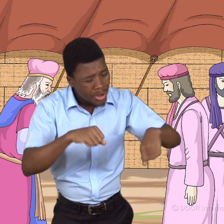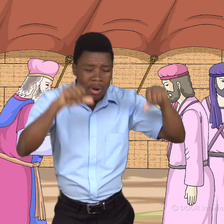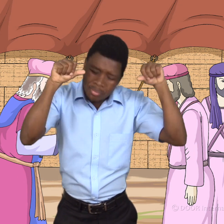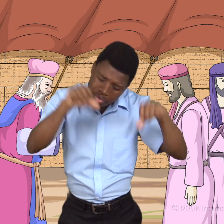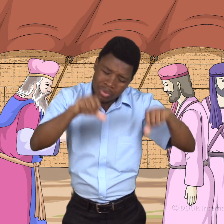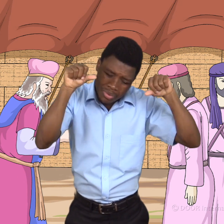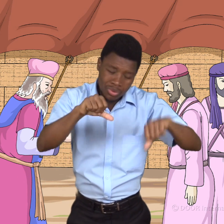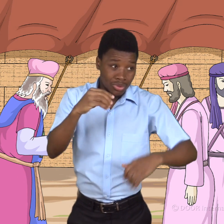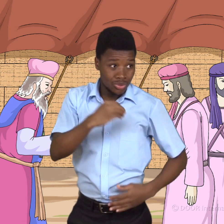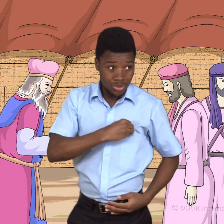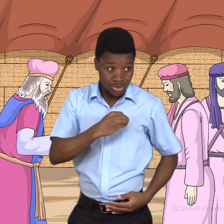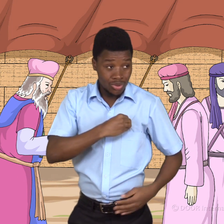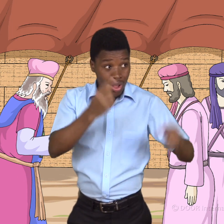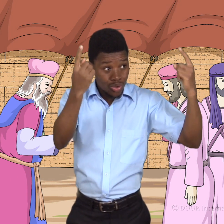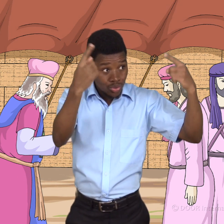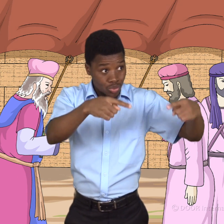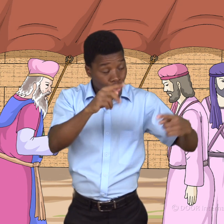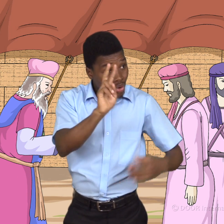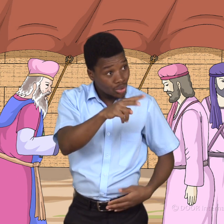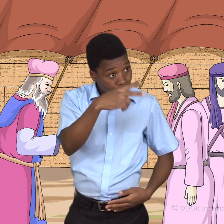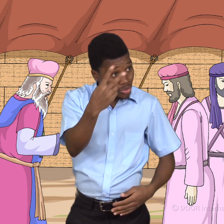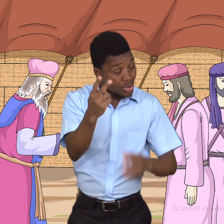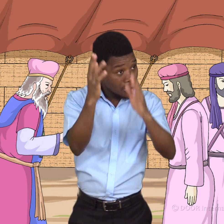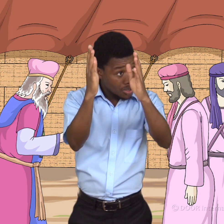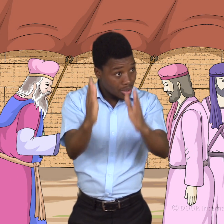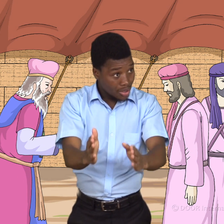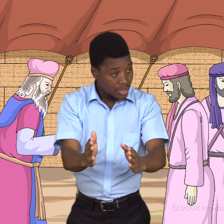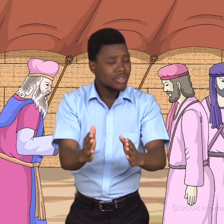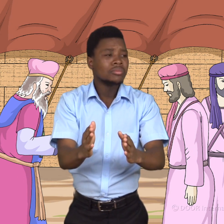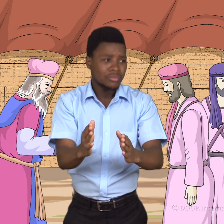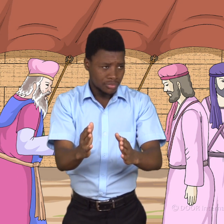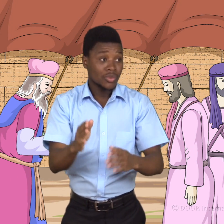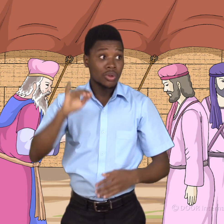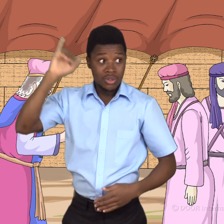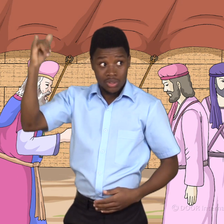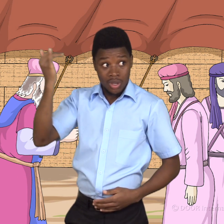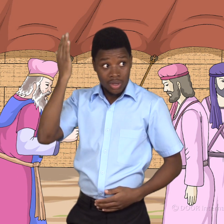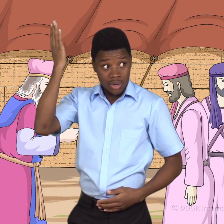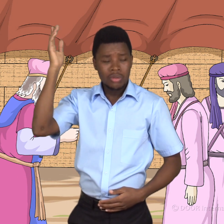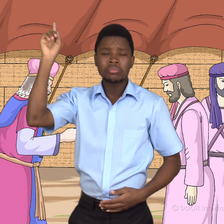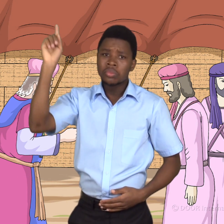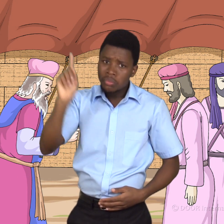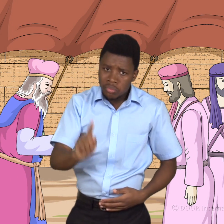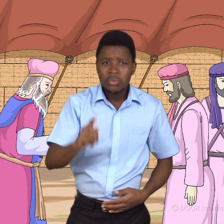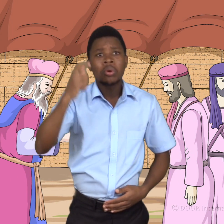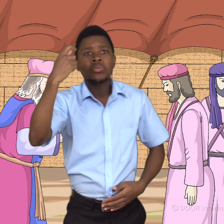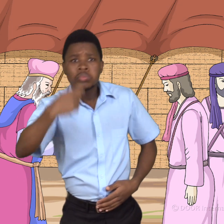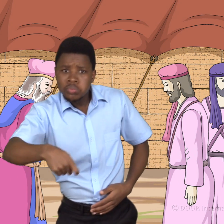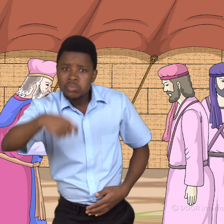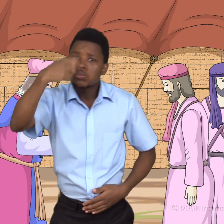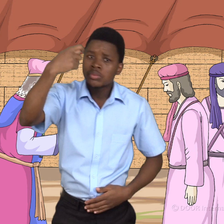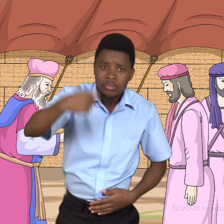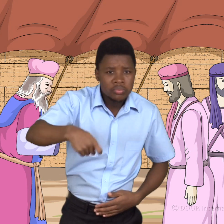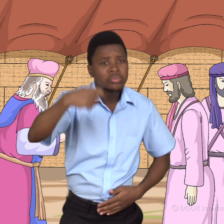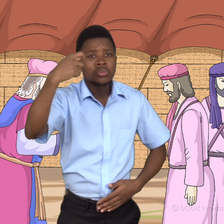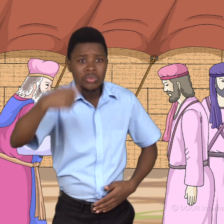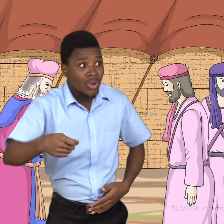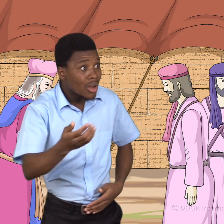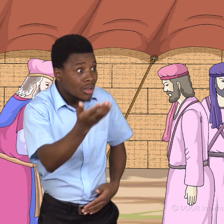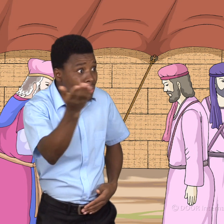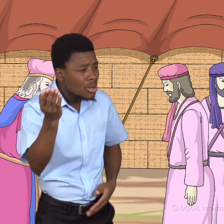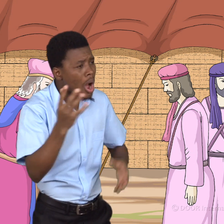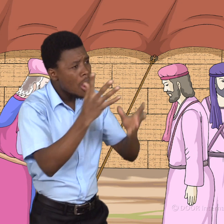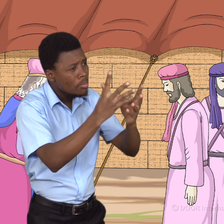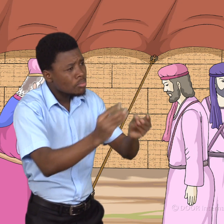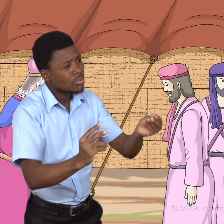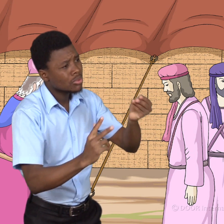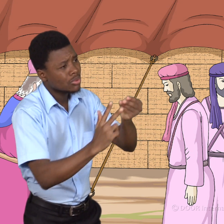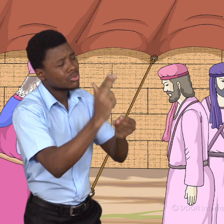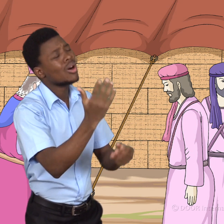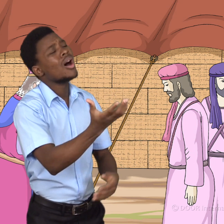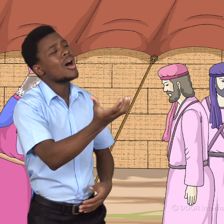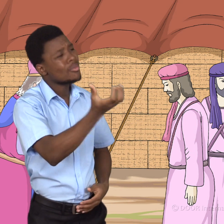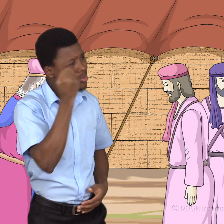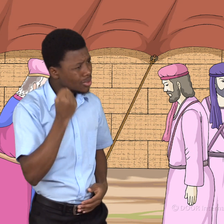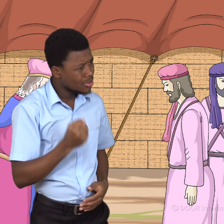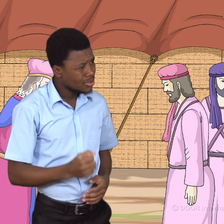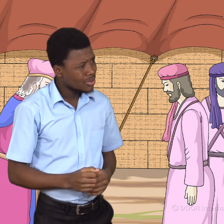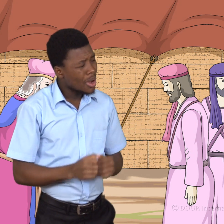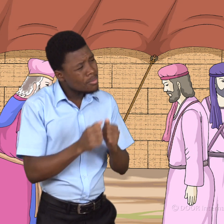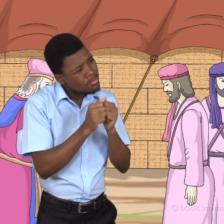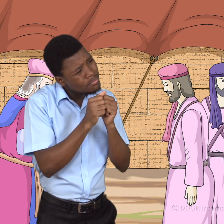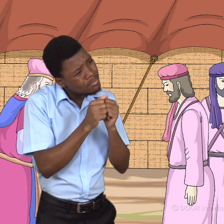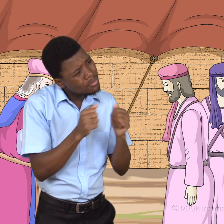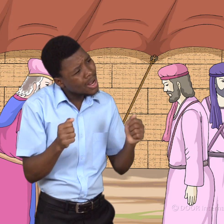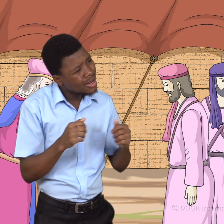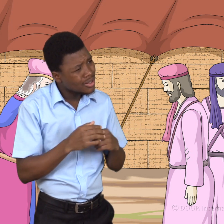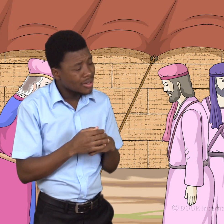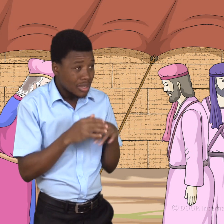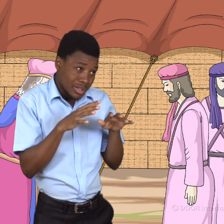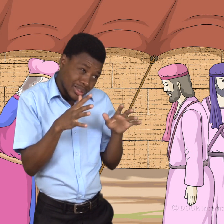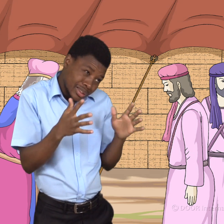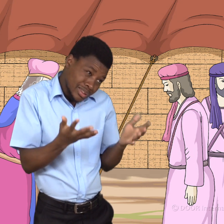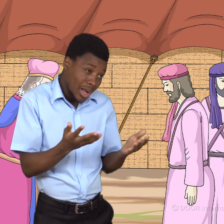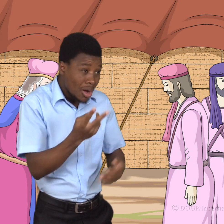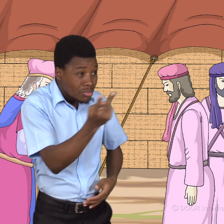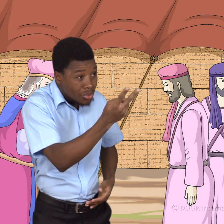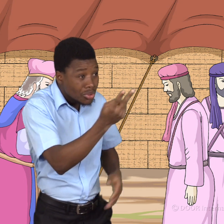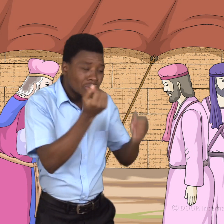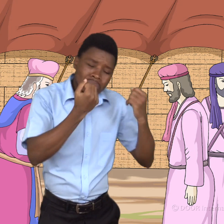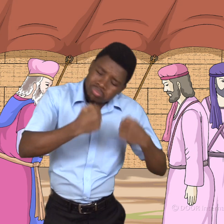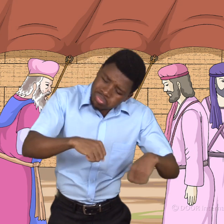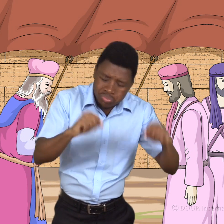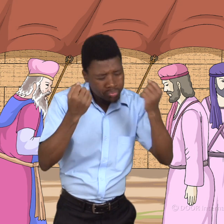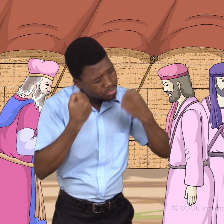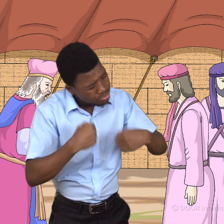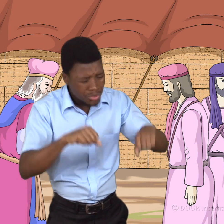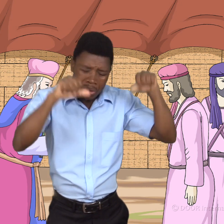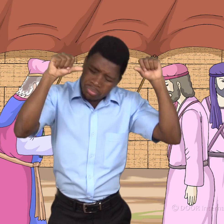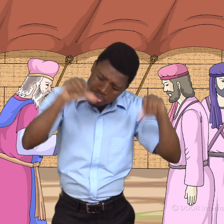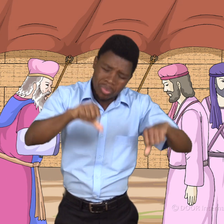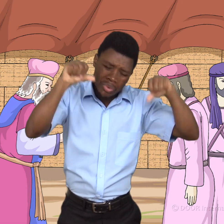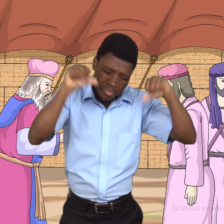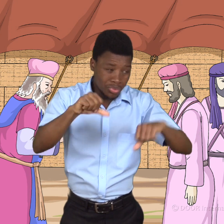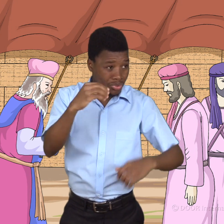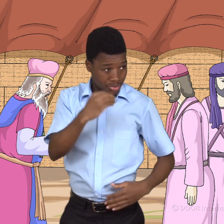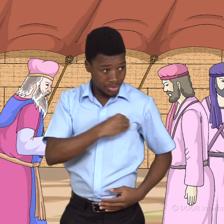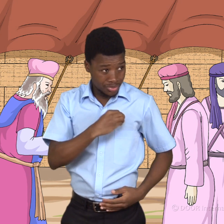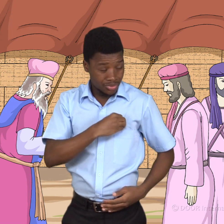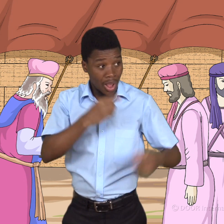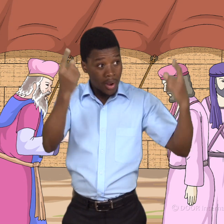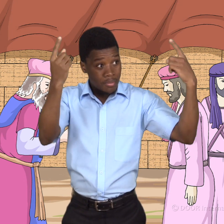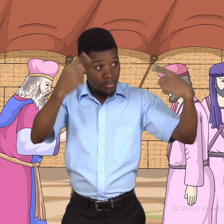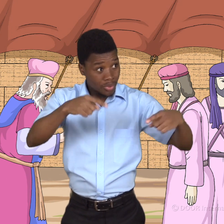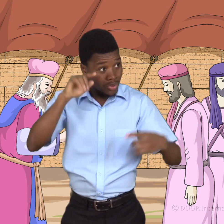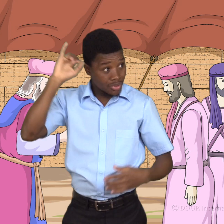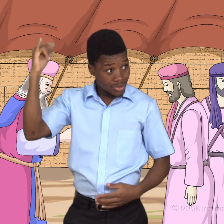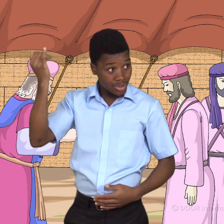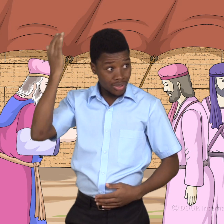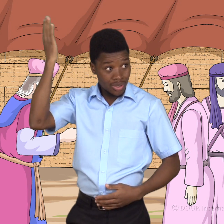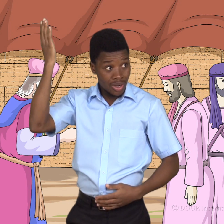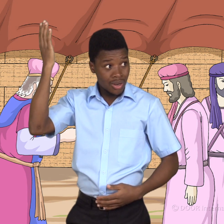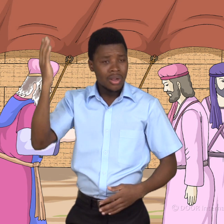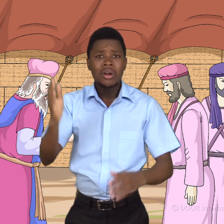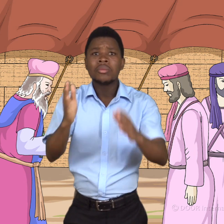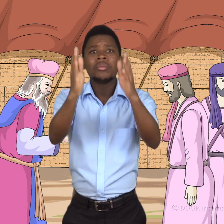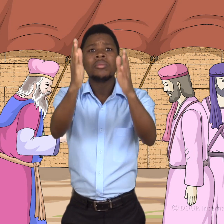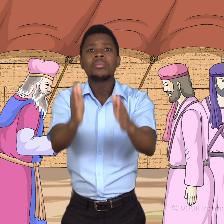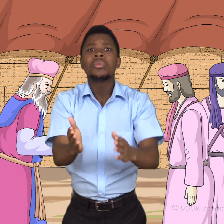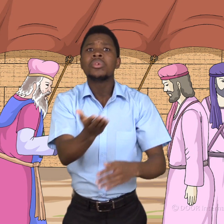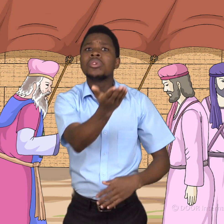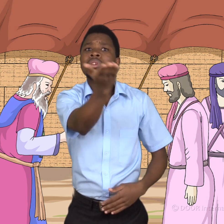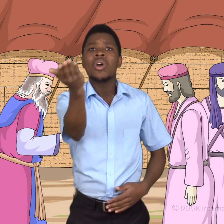If a man sins against another man, God can intercede for him;